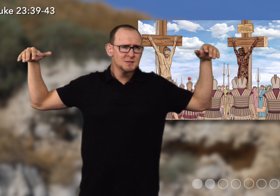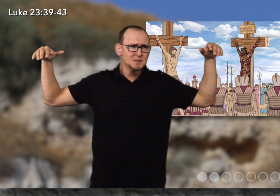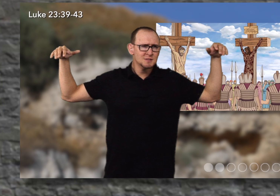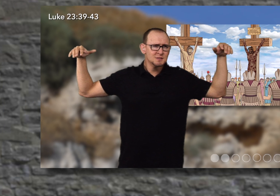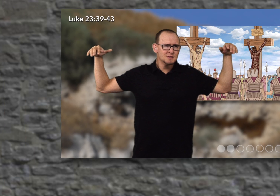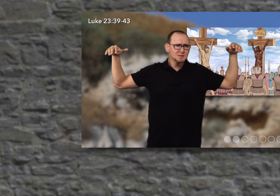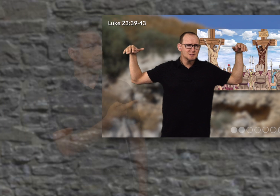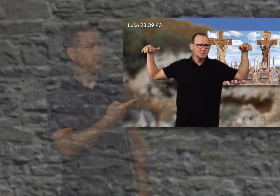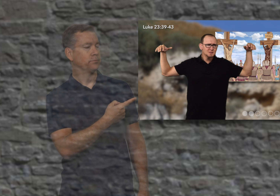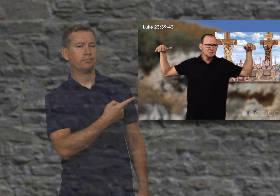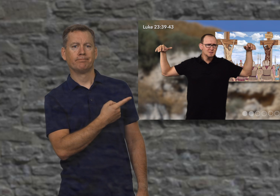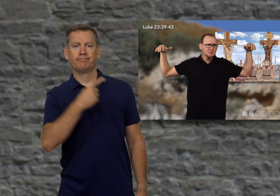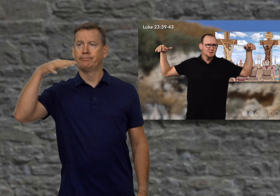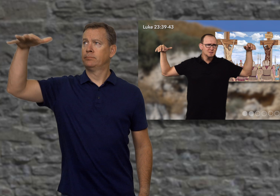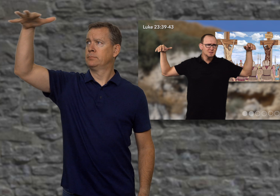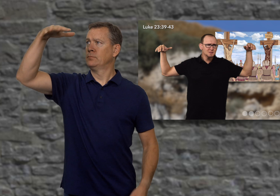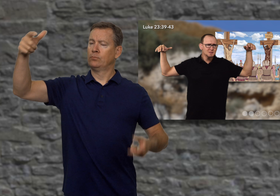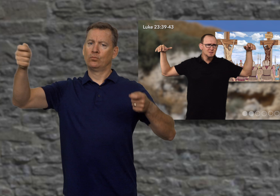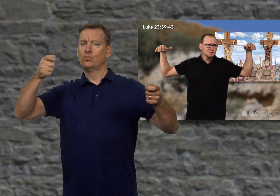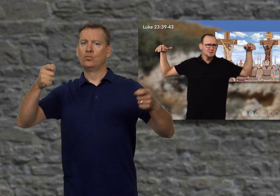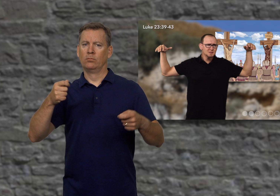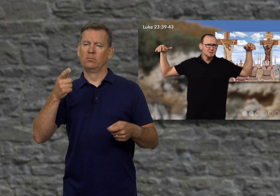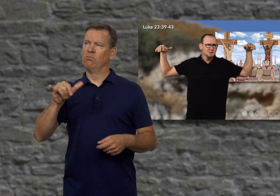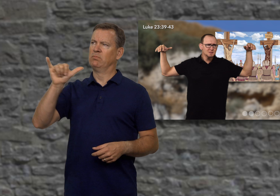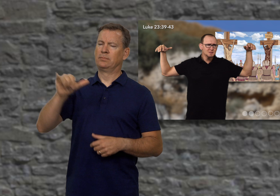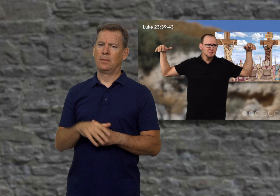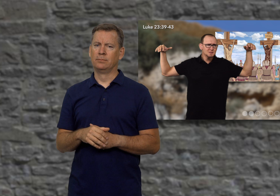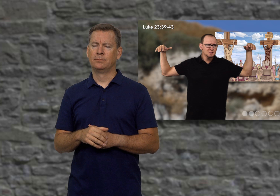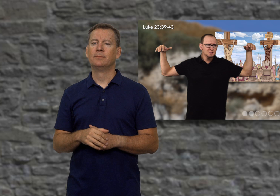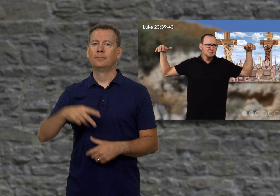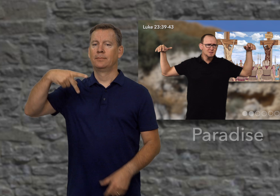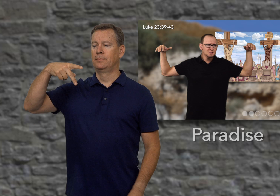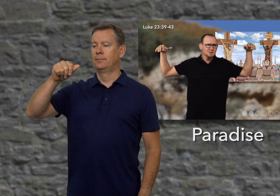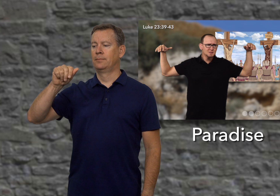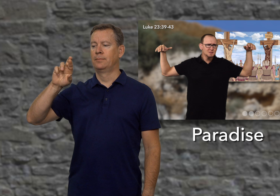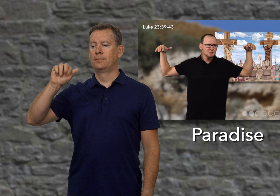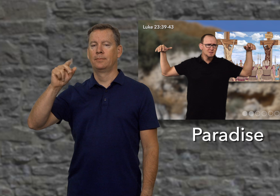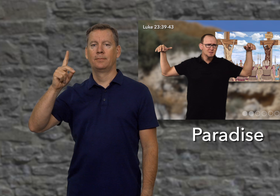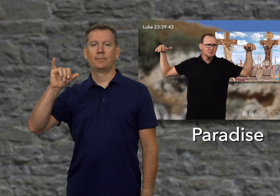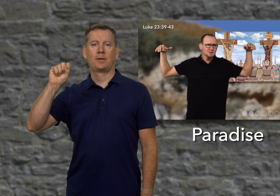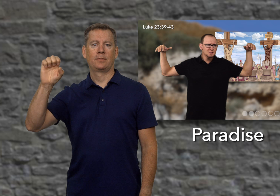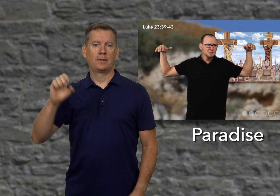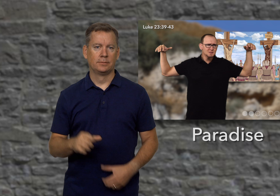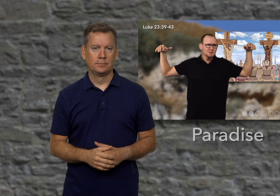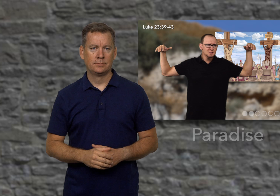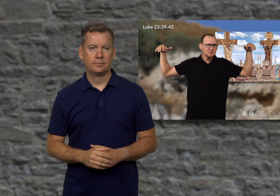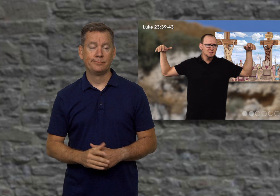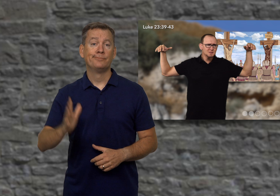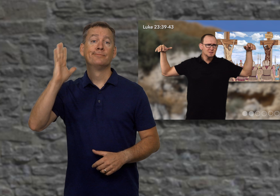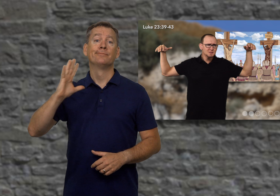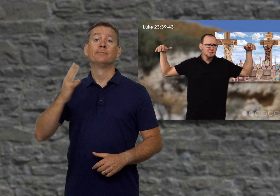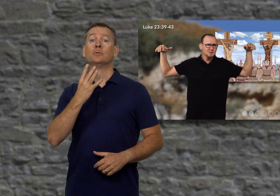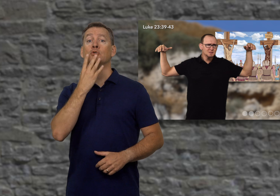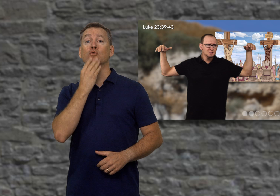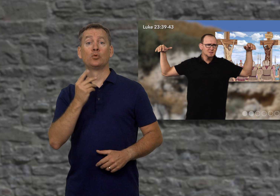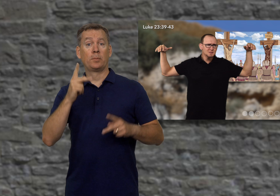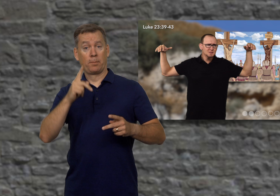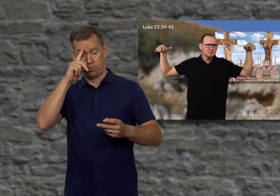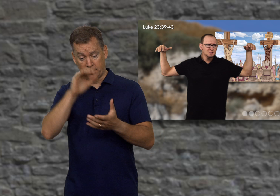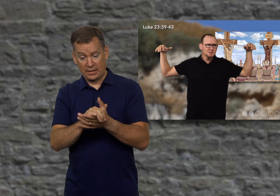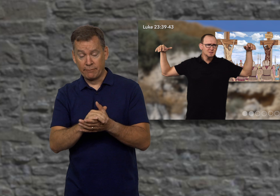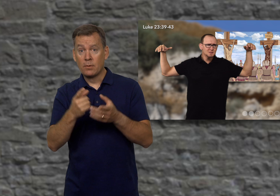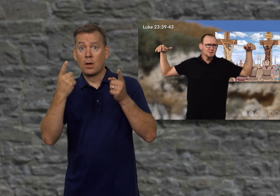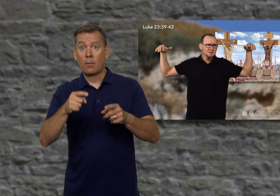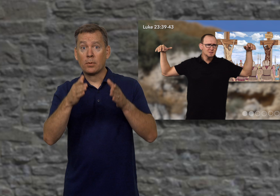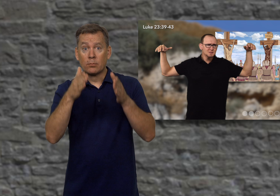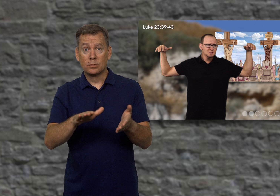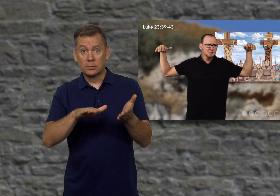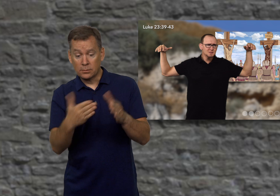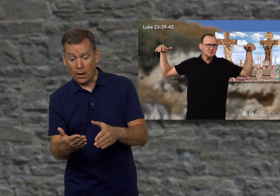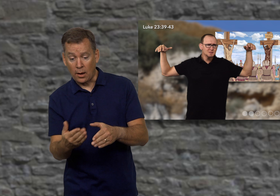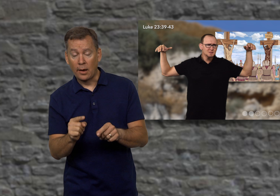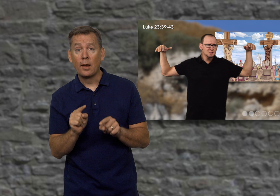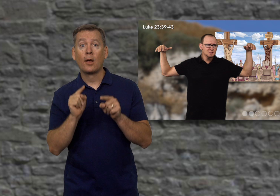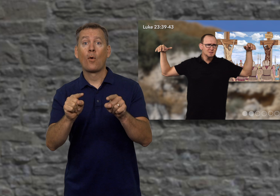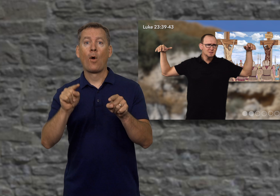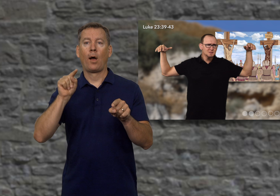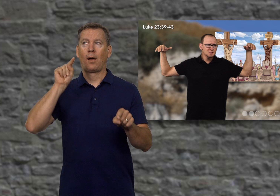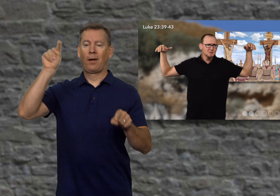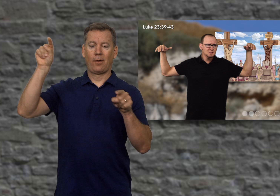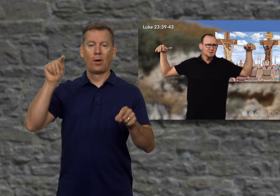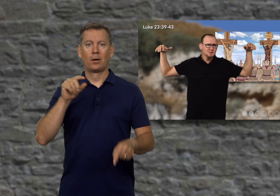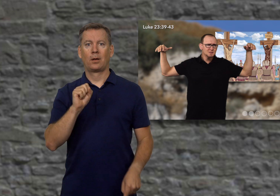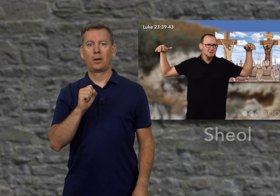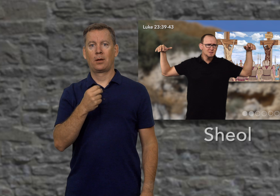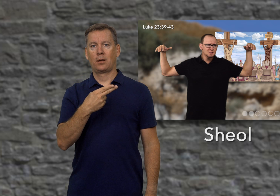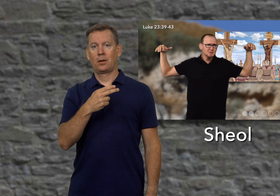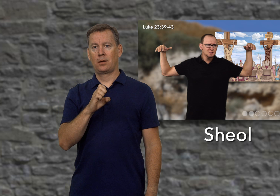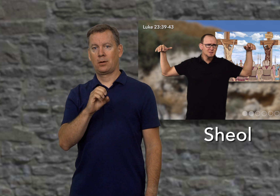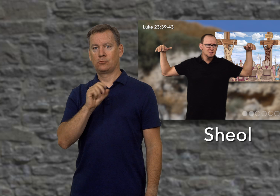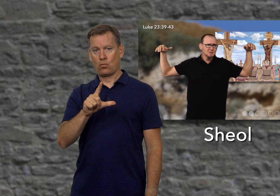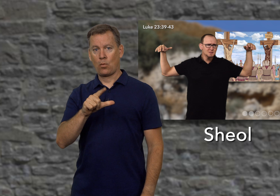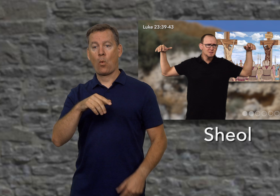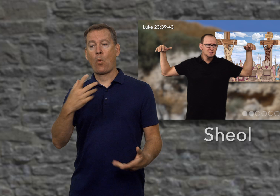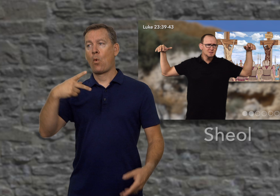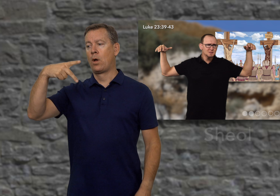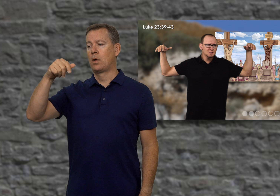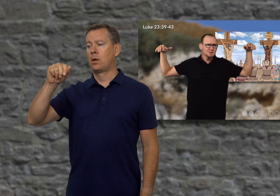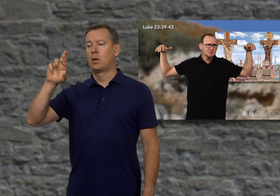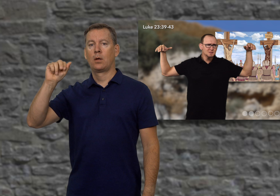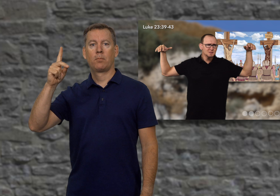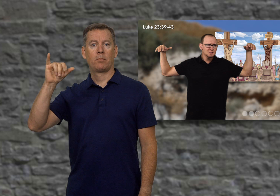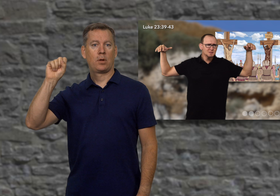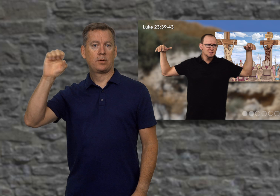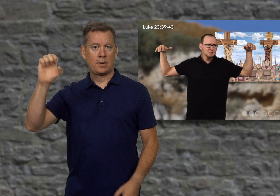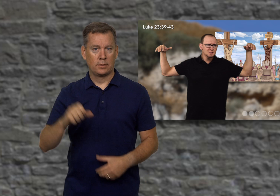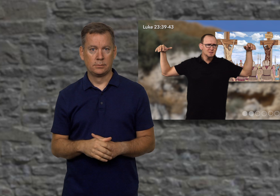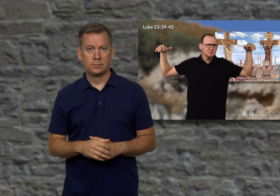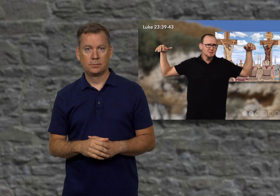But this man has done nothing wrong.”